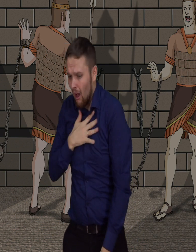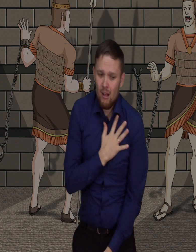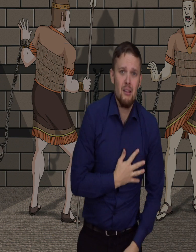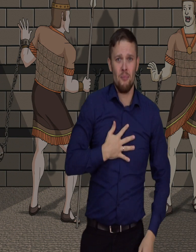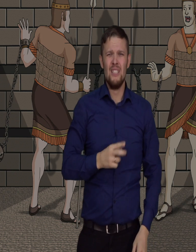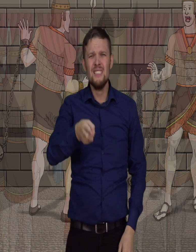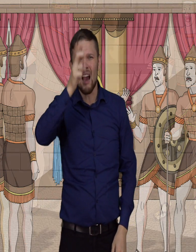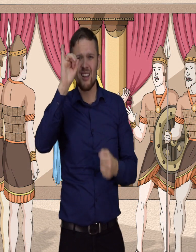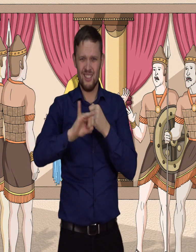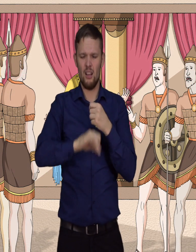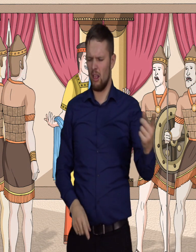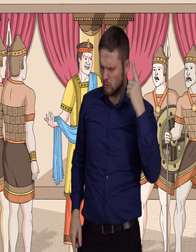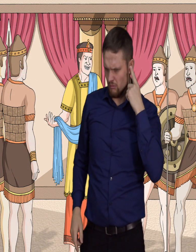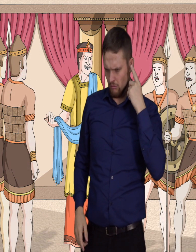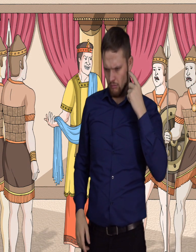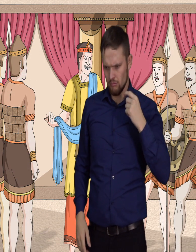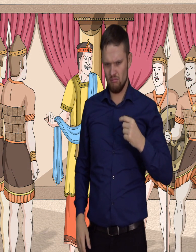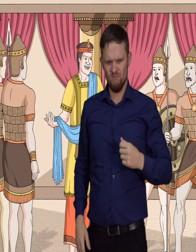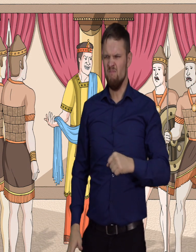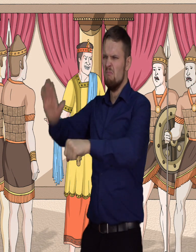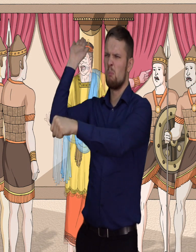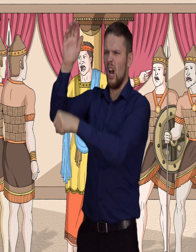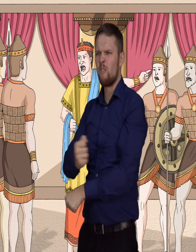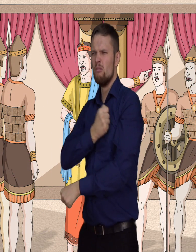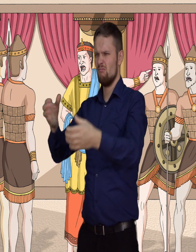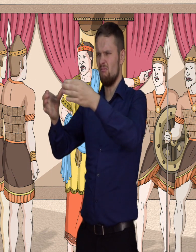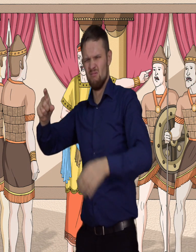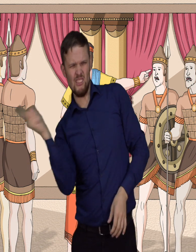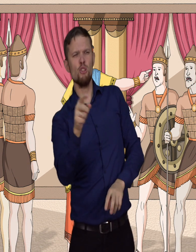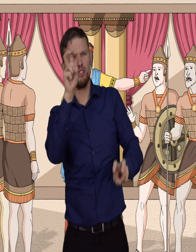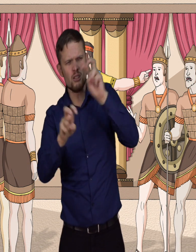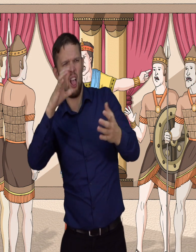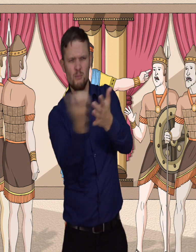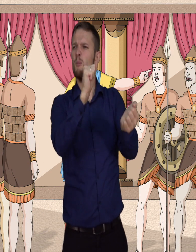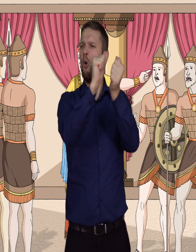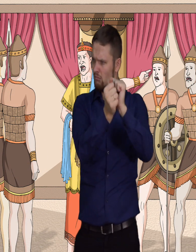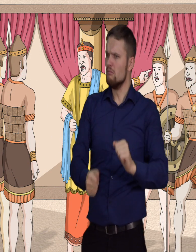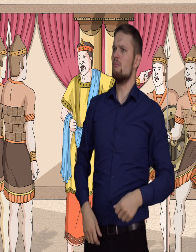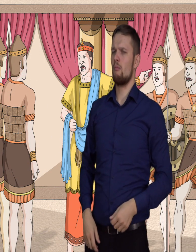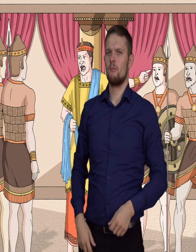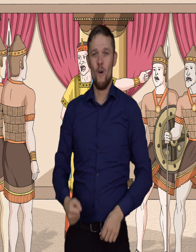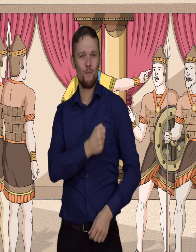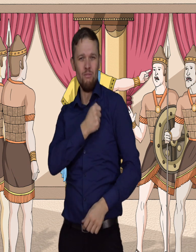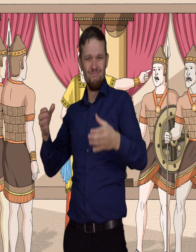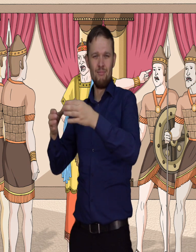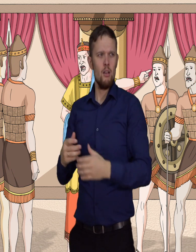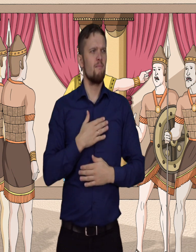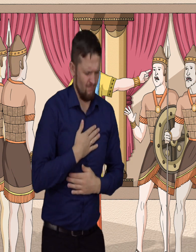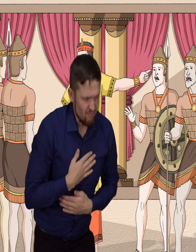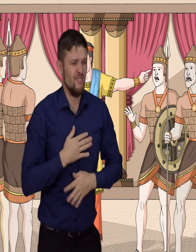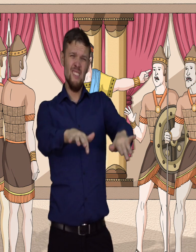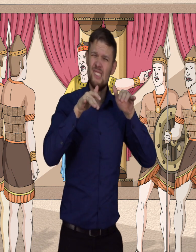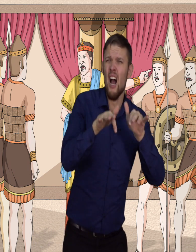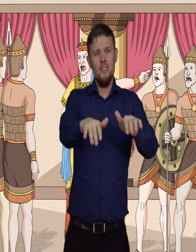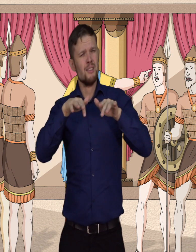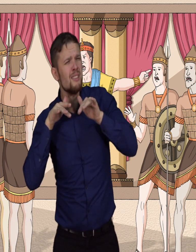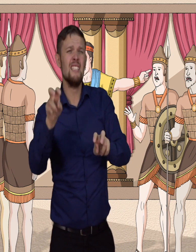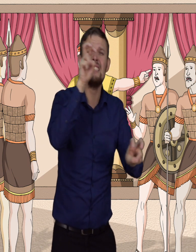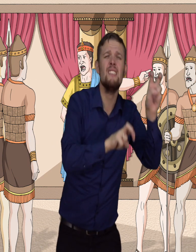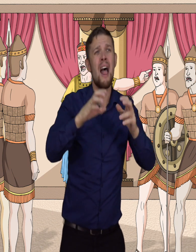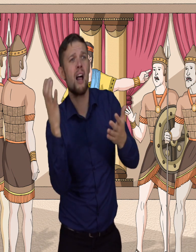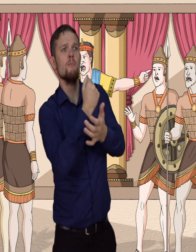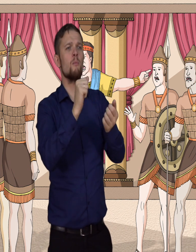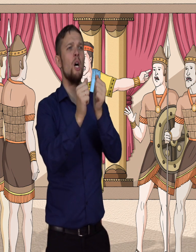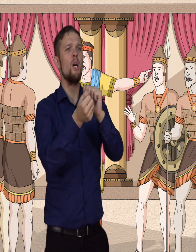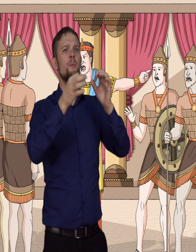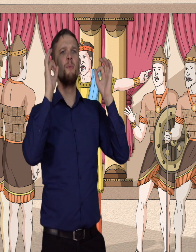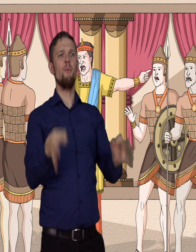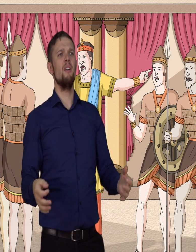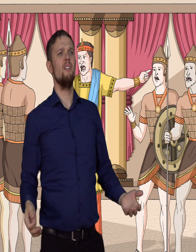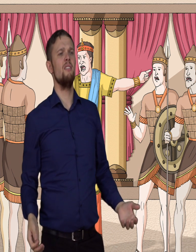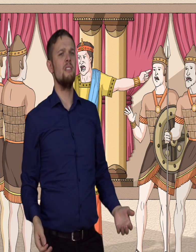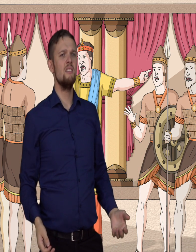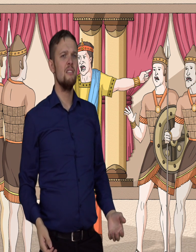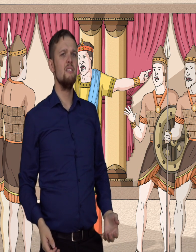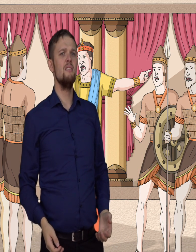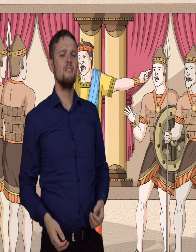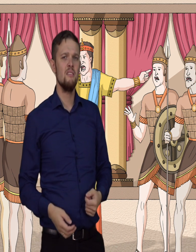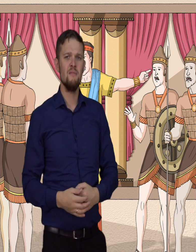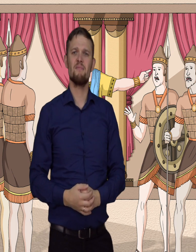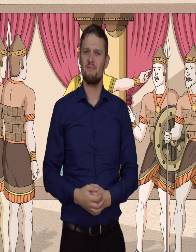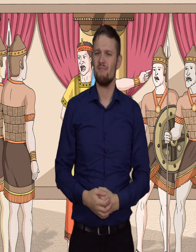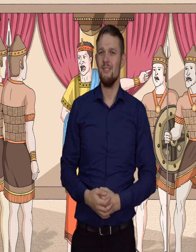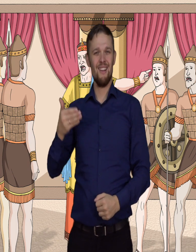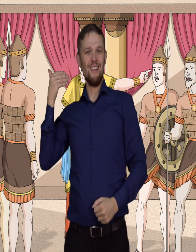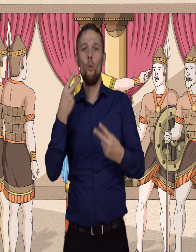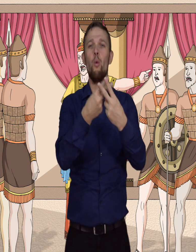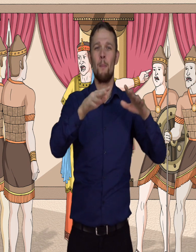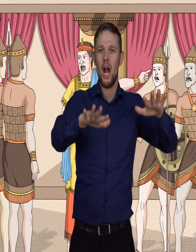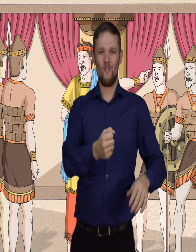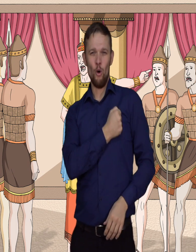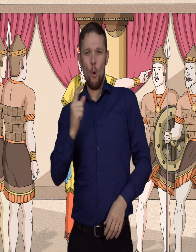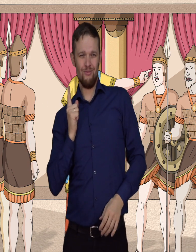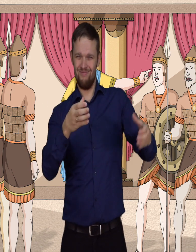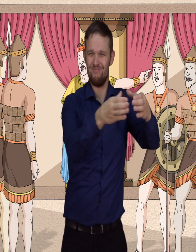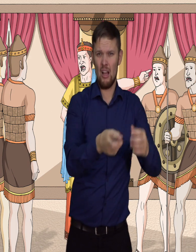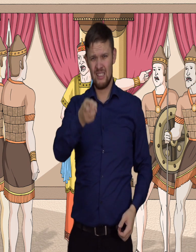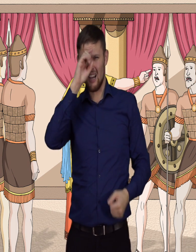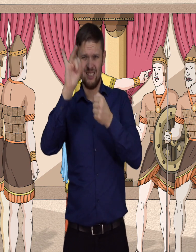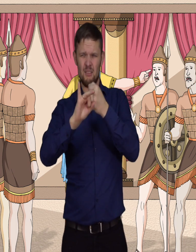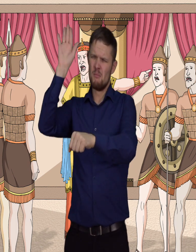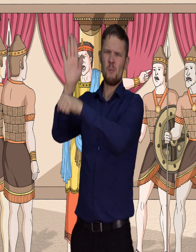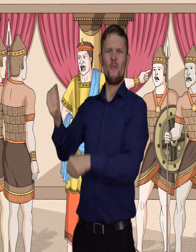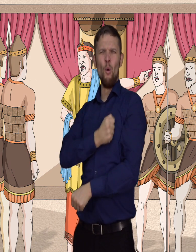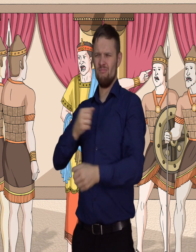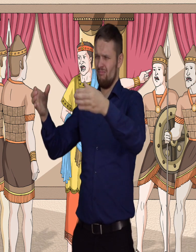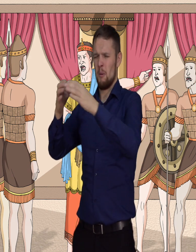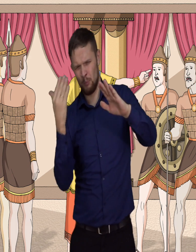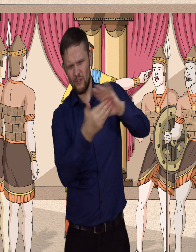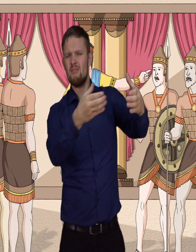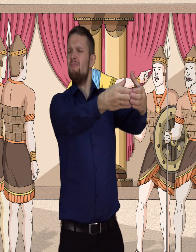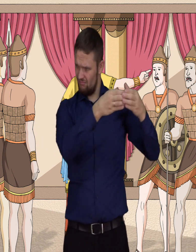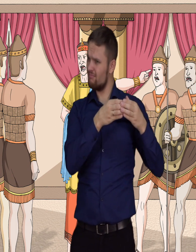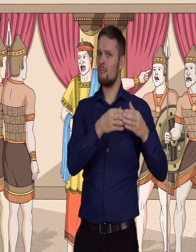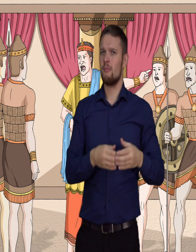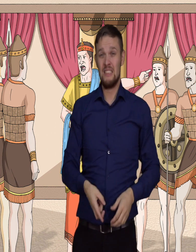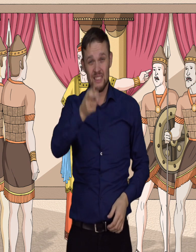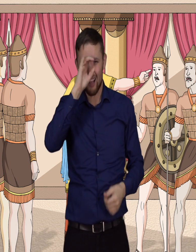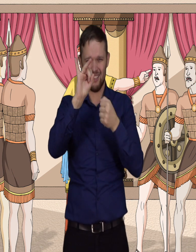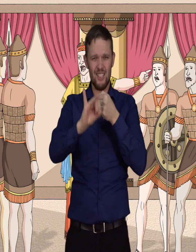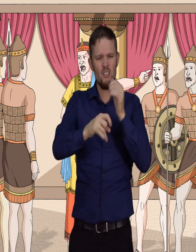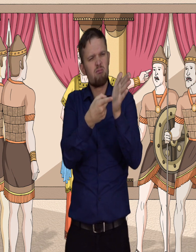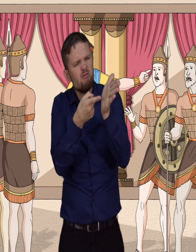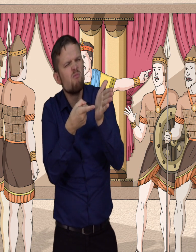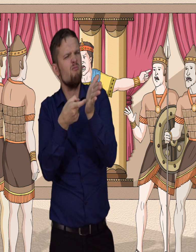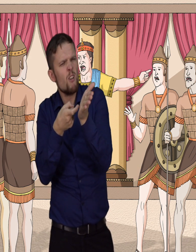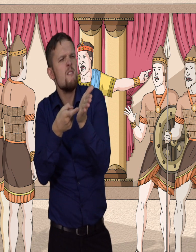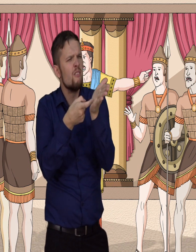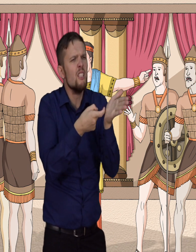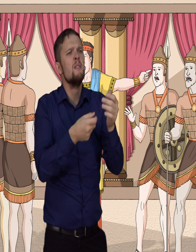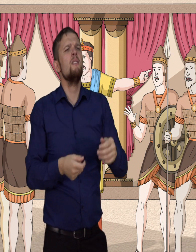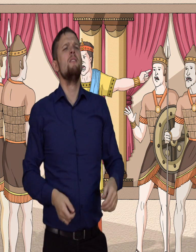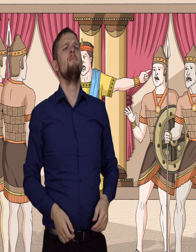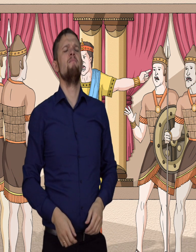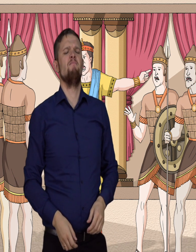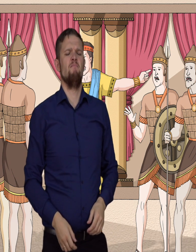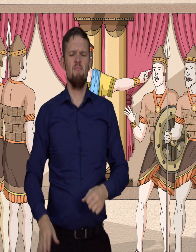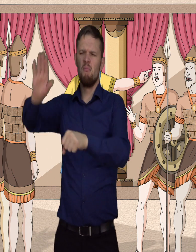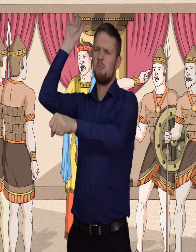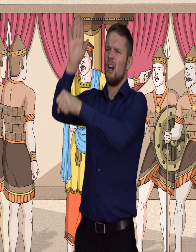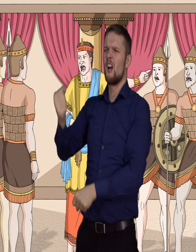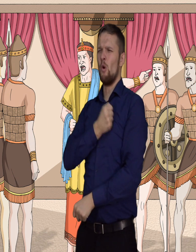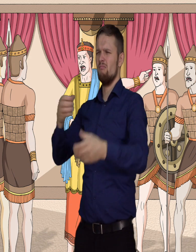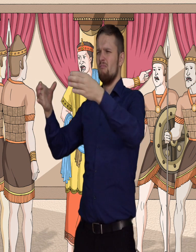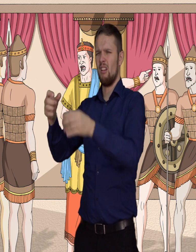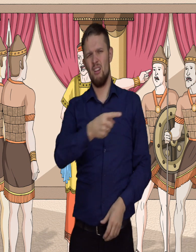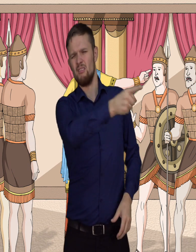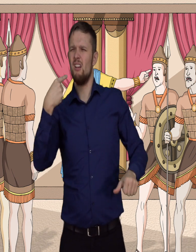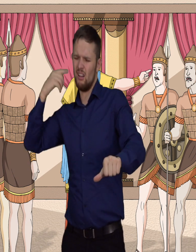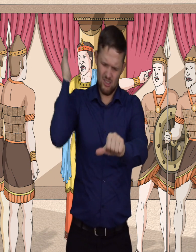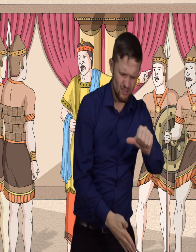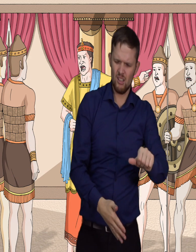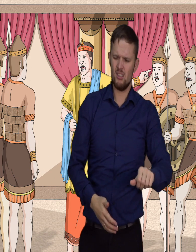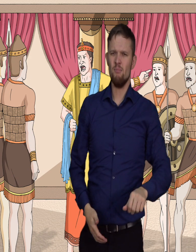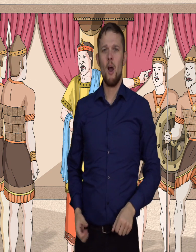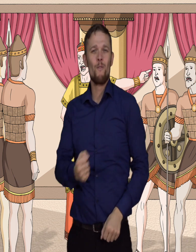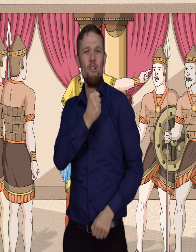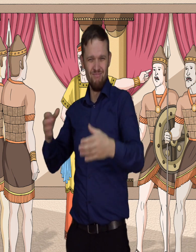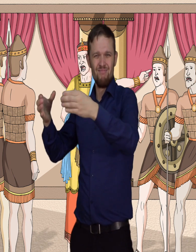After Herod had searched for him unsuccessfully, he examined the guards and ordered that they be executed.